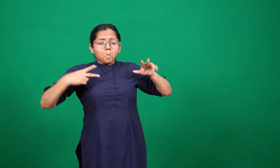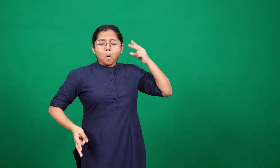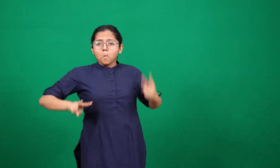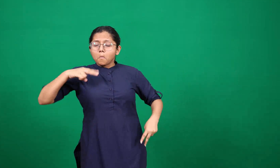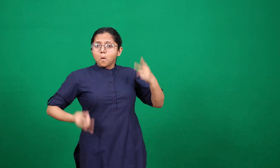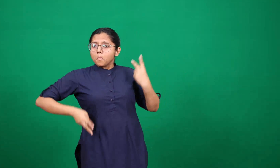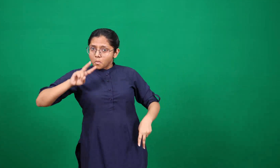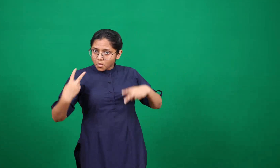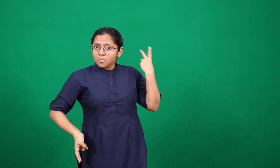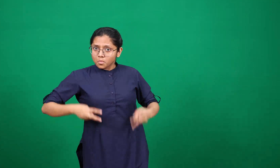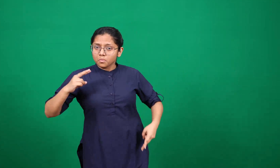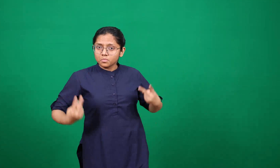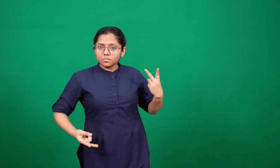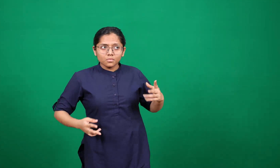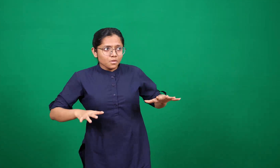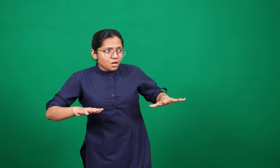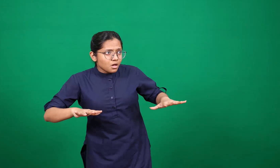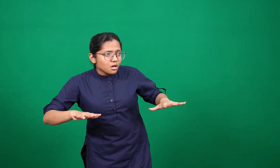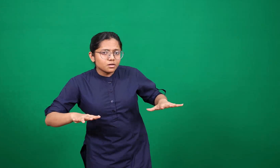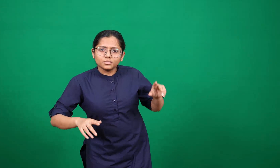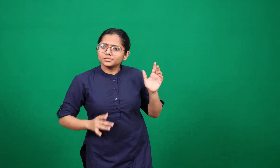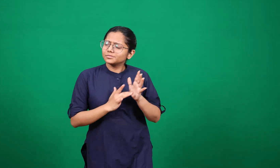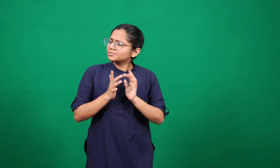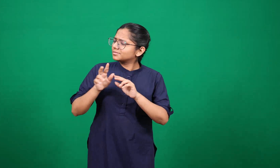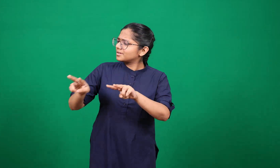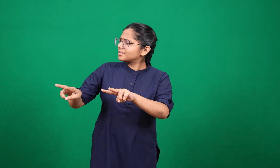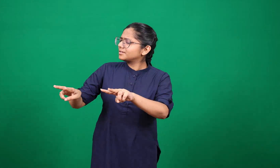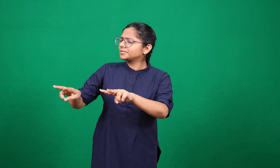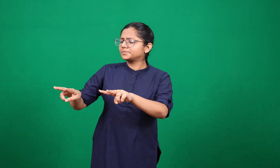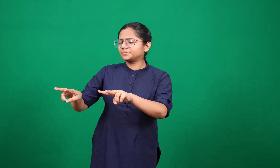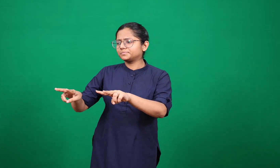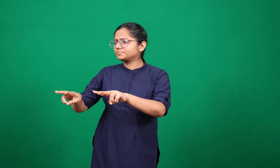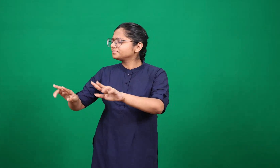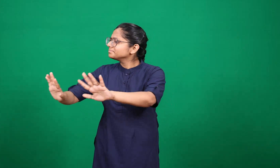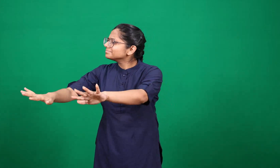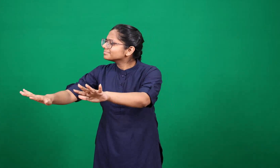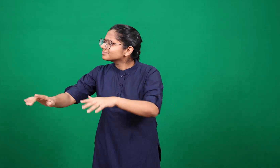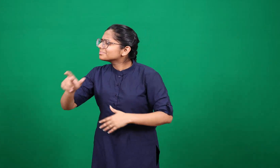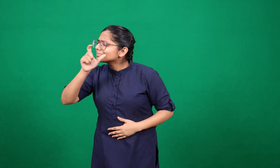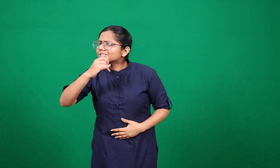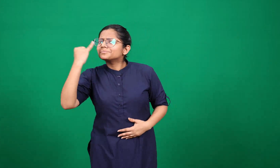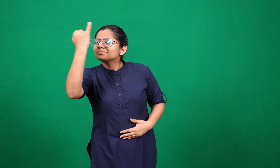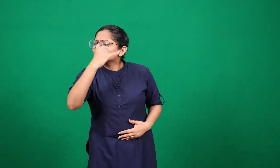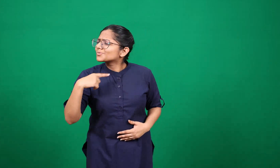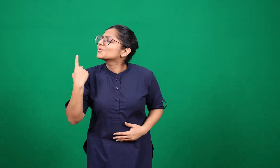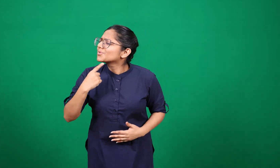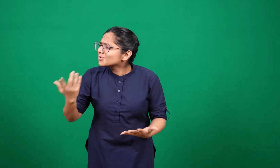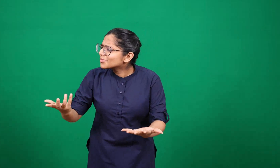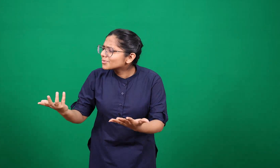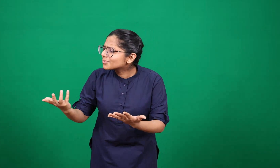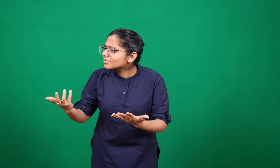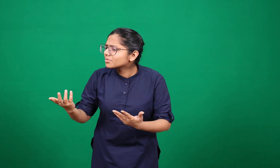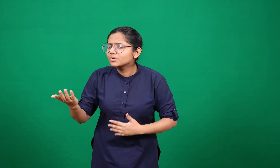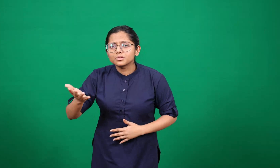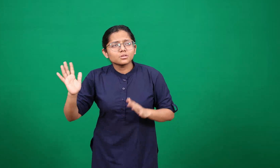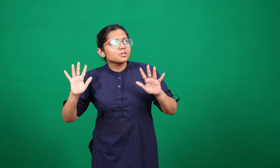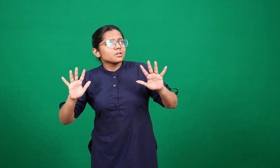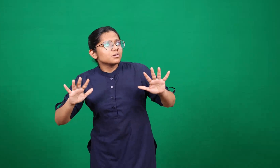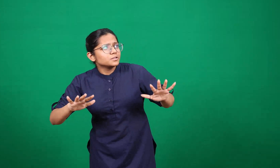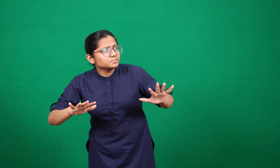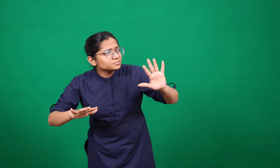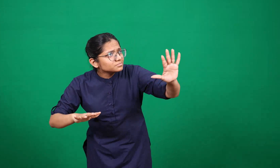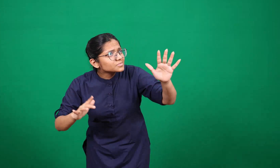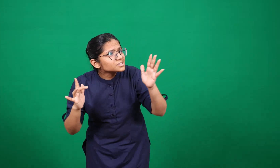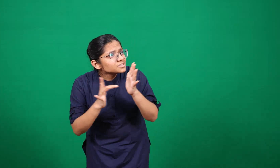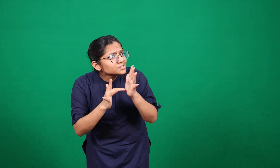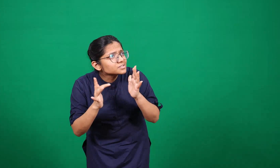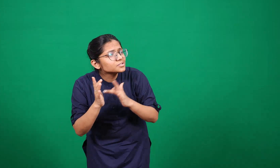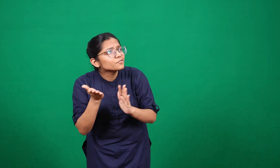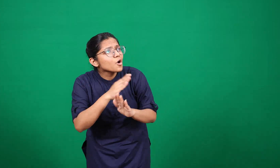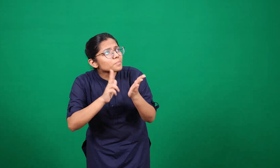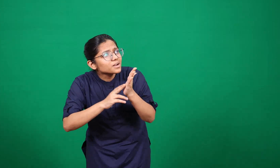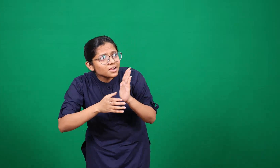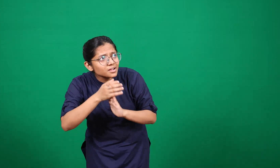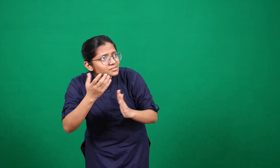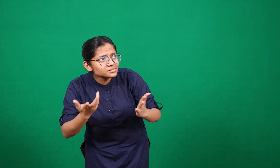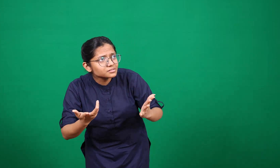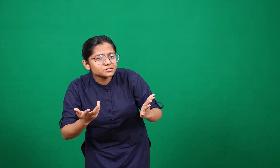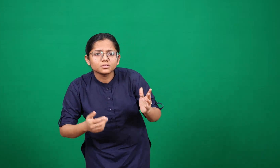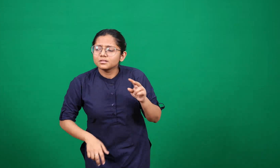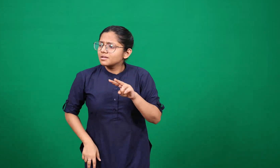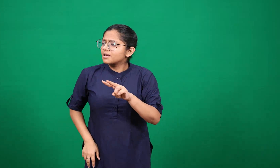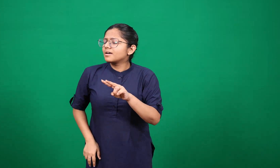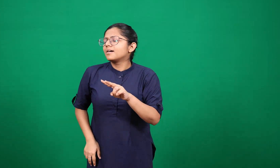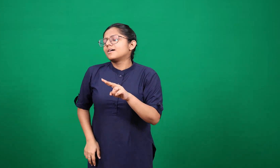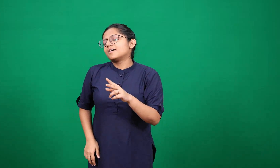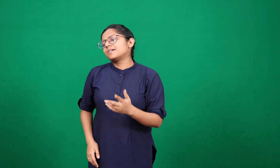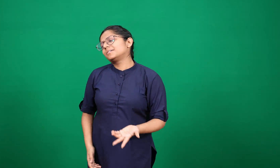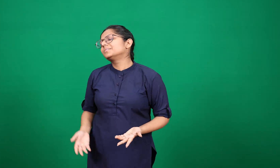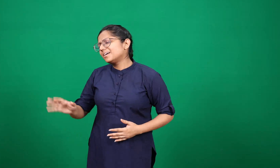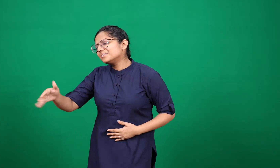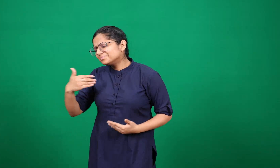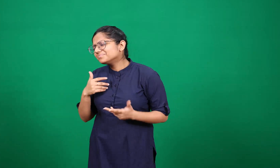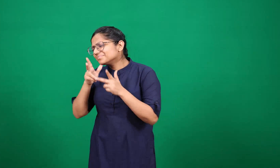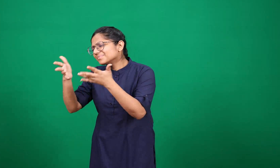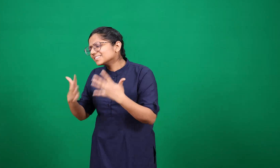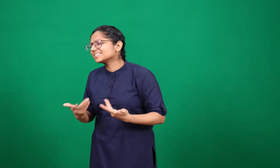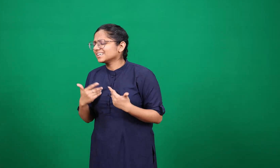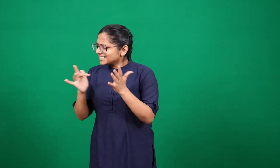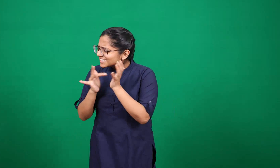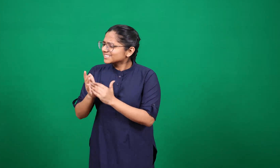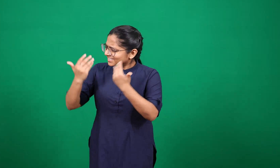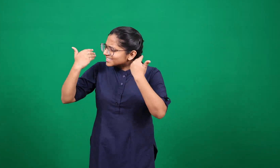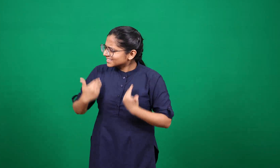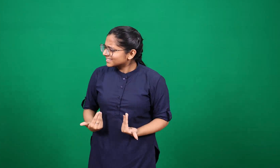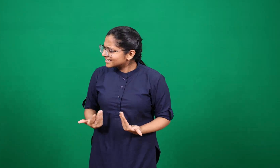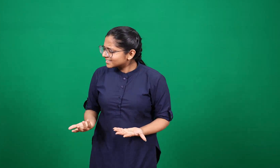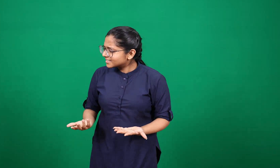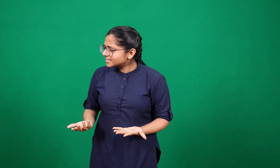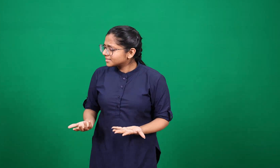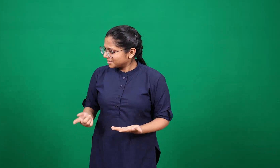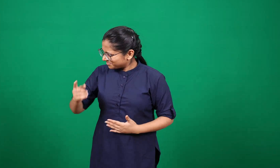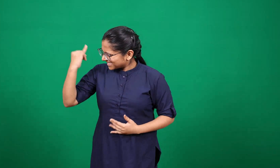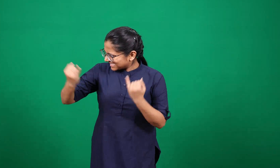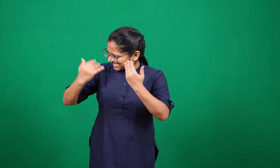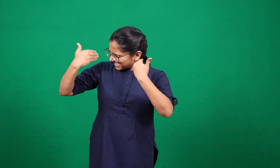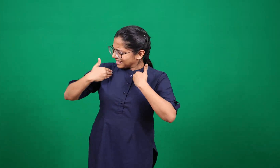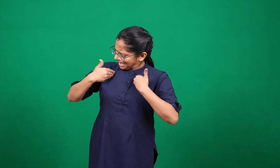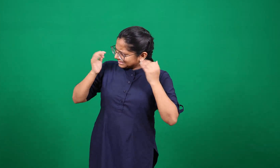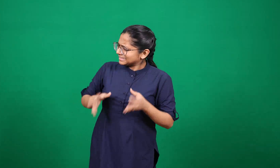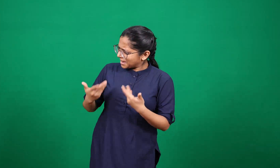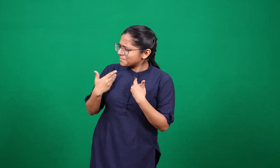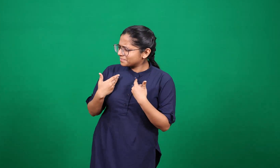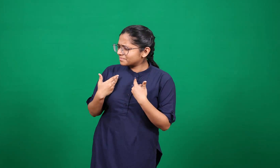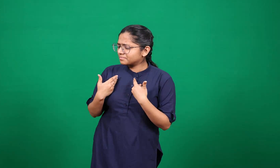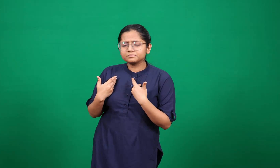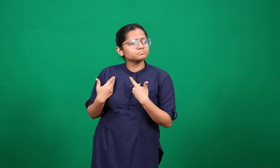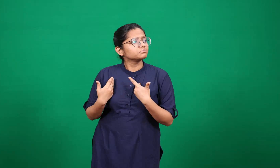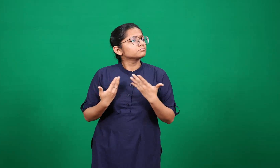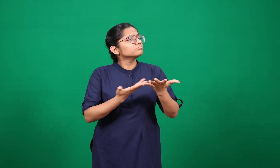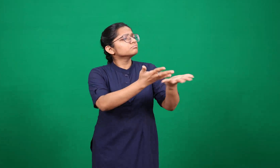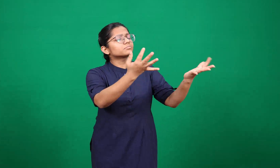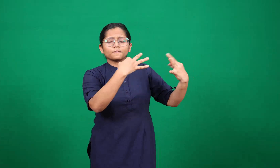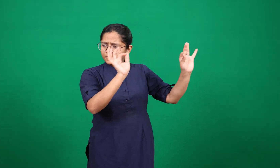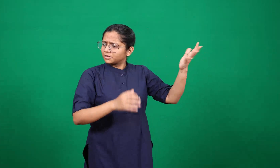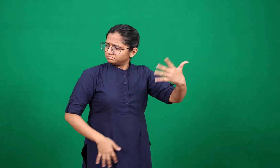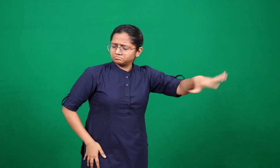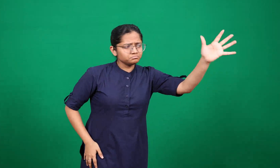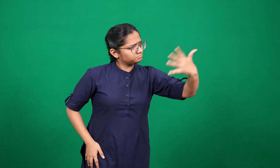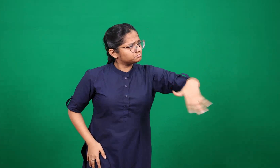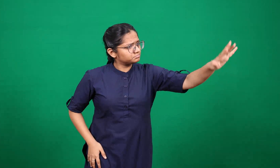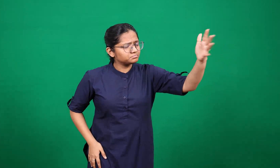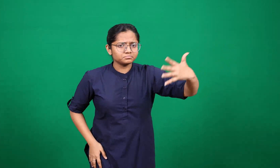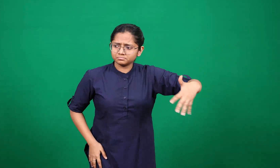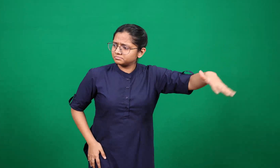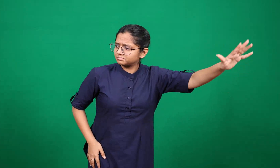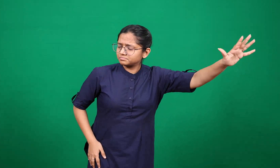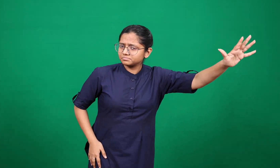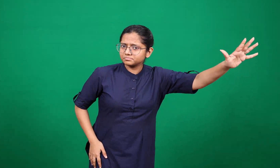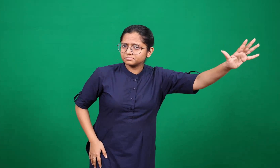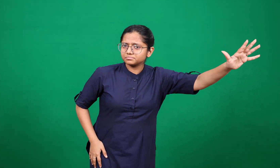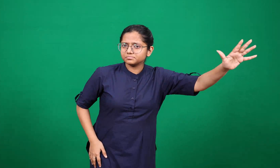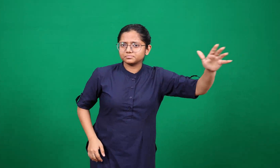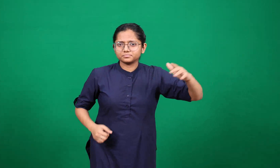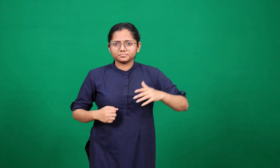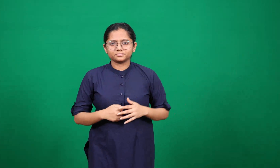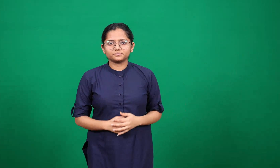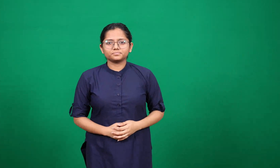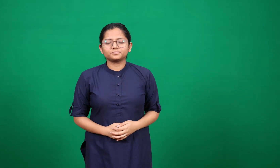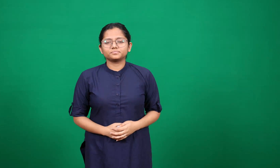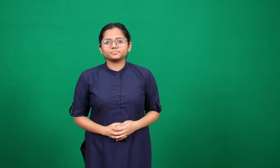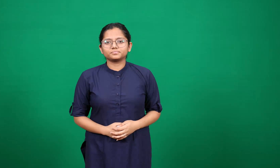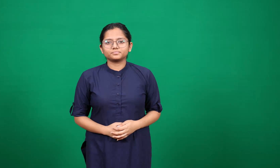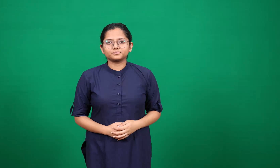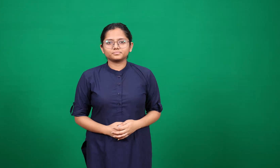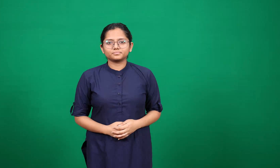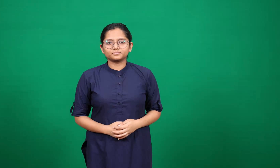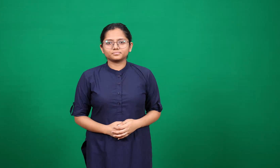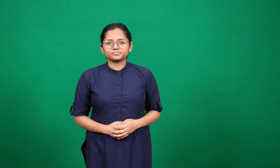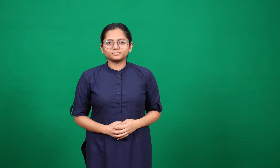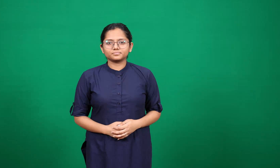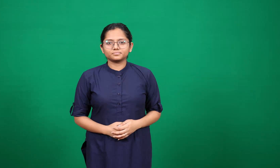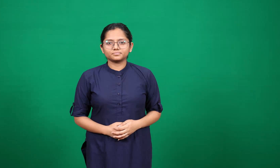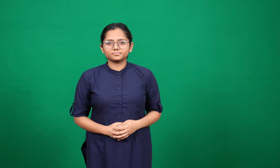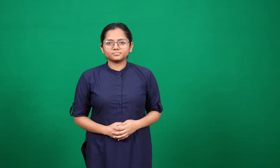So He asked them again, "Whom are you seeking?" "Jesus of Nazareth," they answered. "I told you that I am He," Jesus replied. " So if you are looking for Me, let these men go."